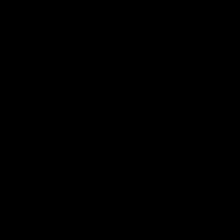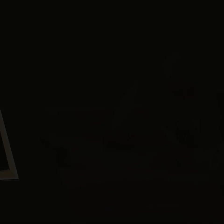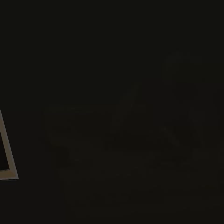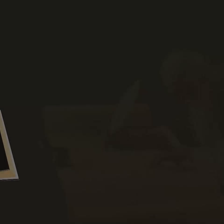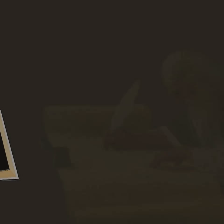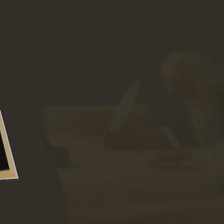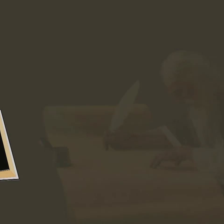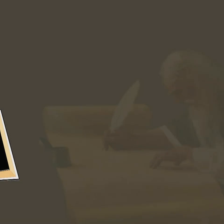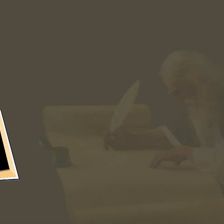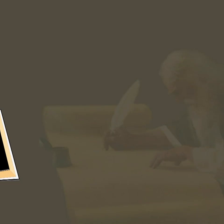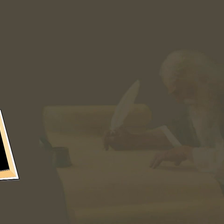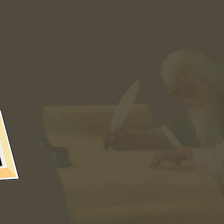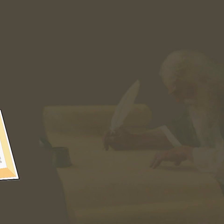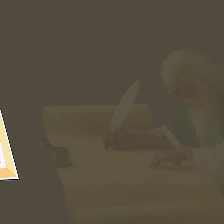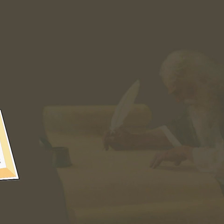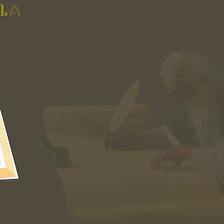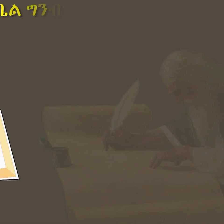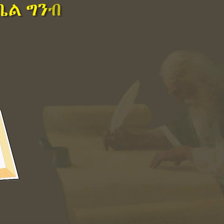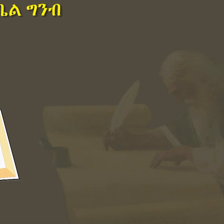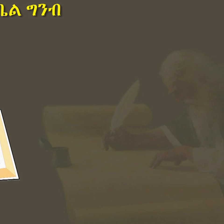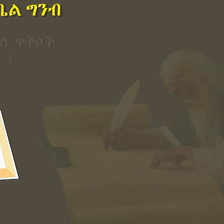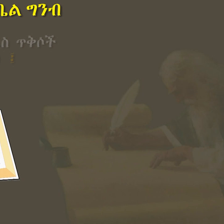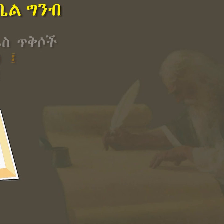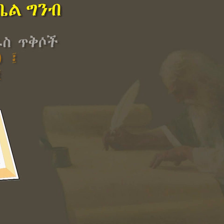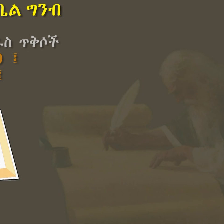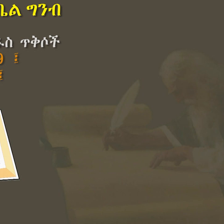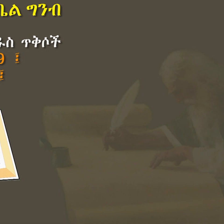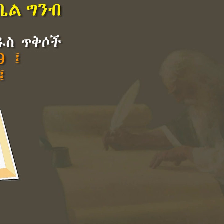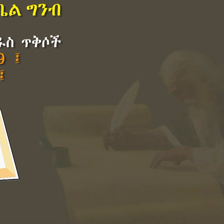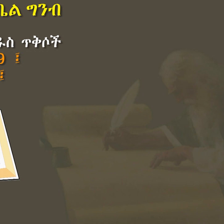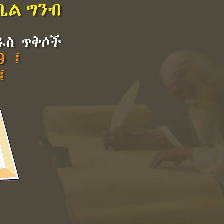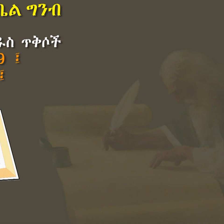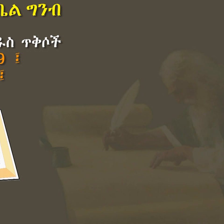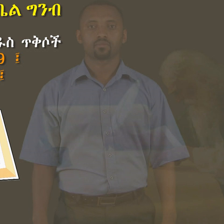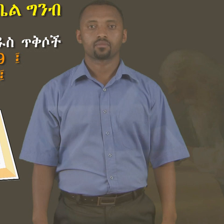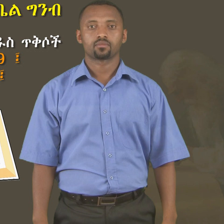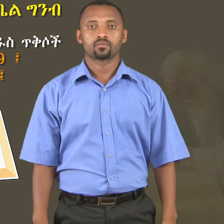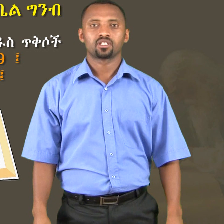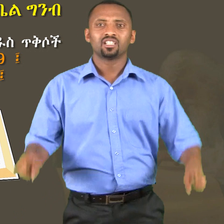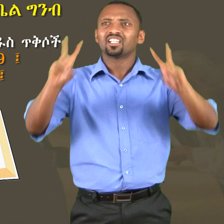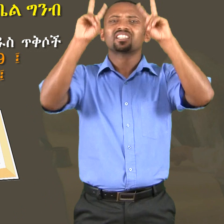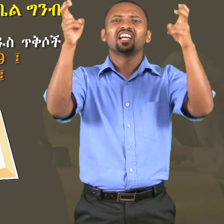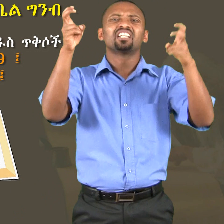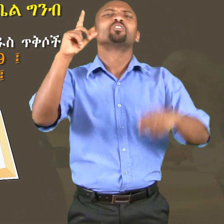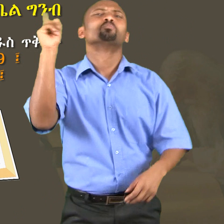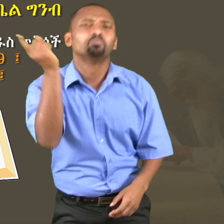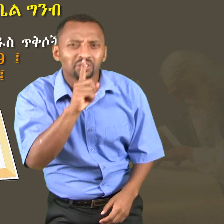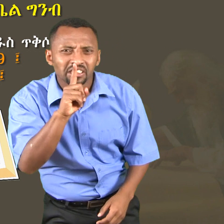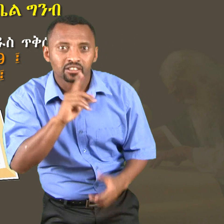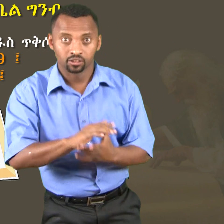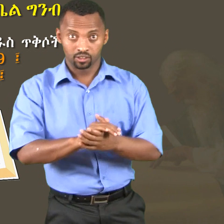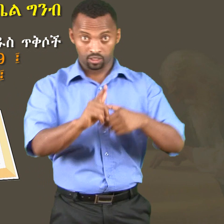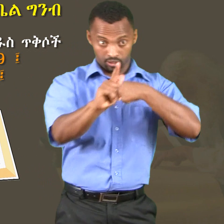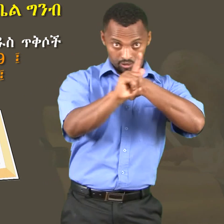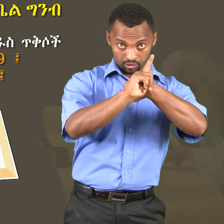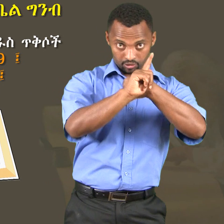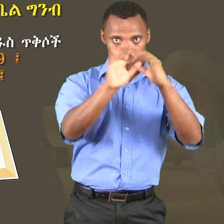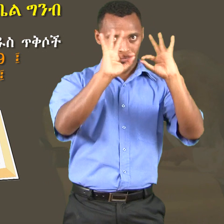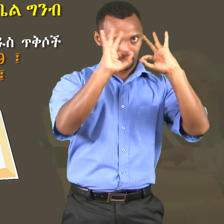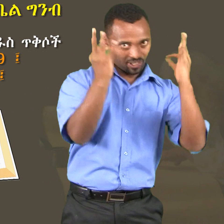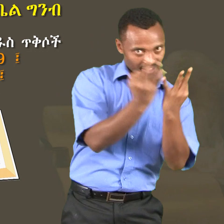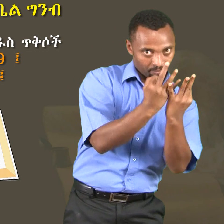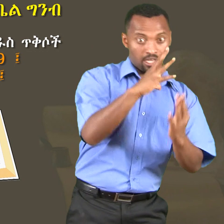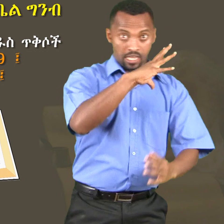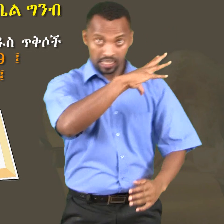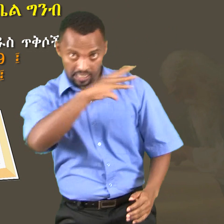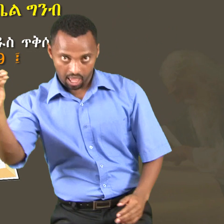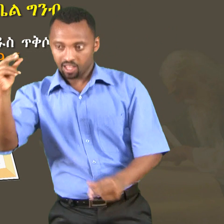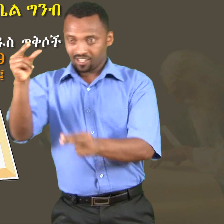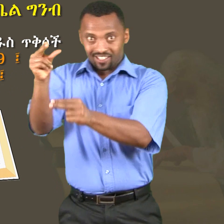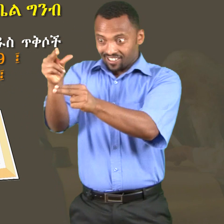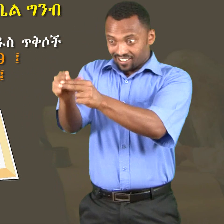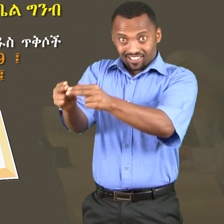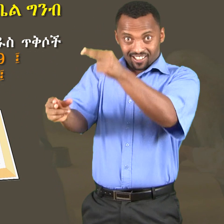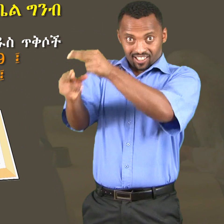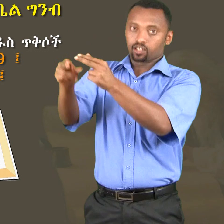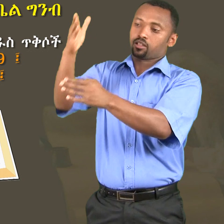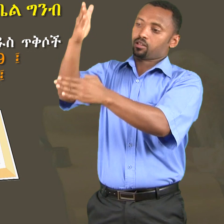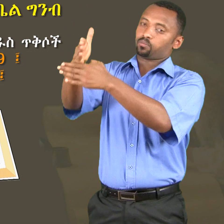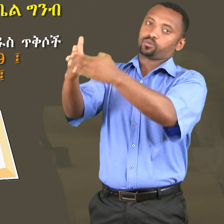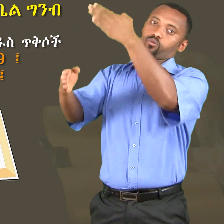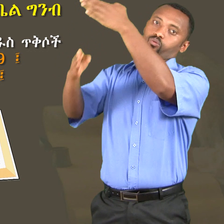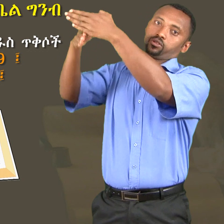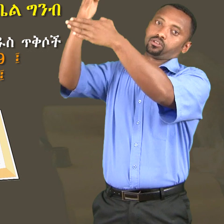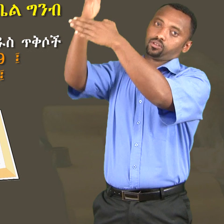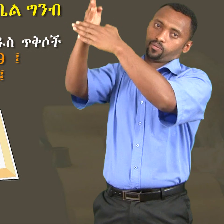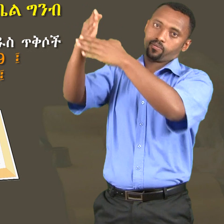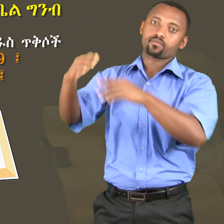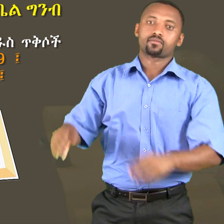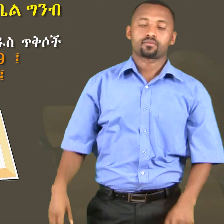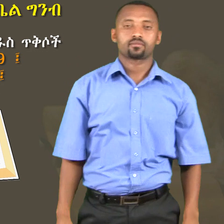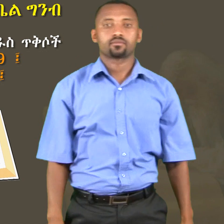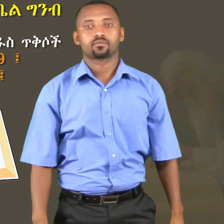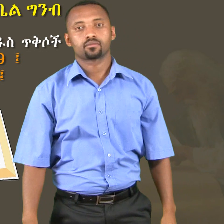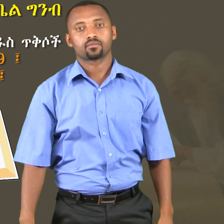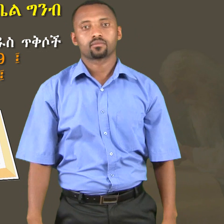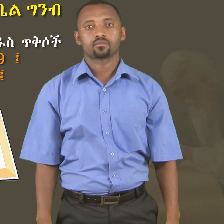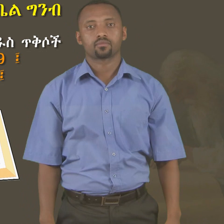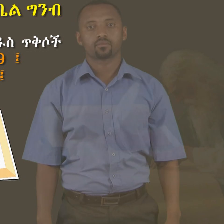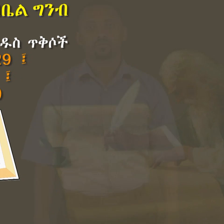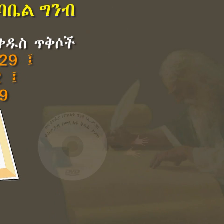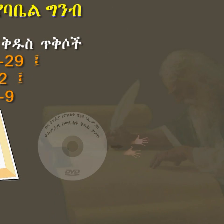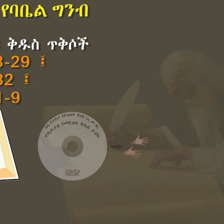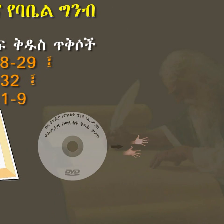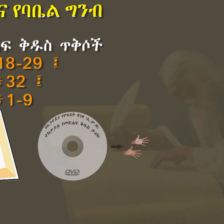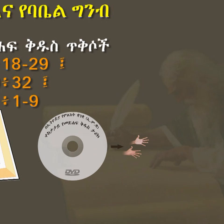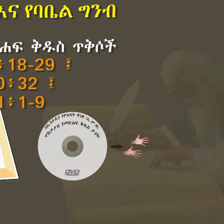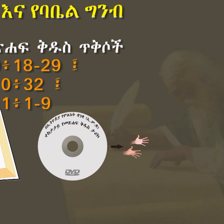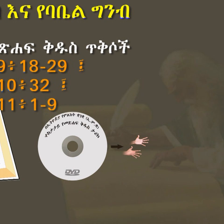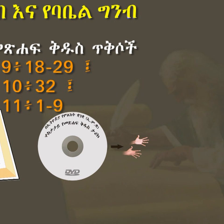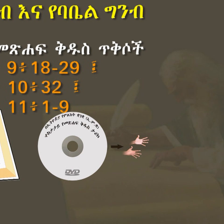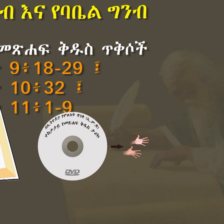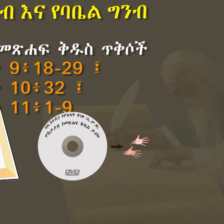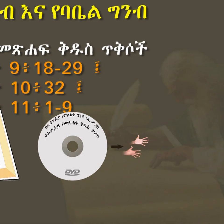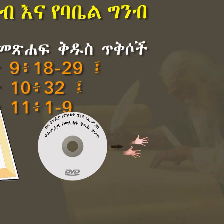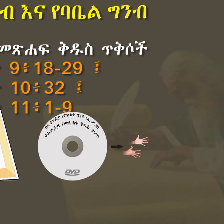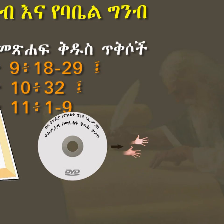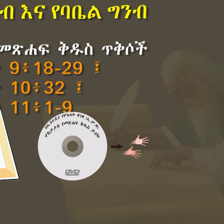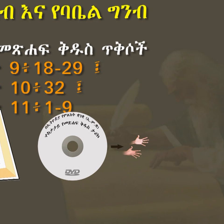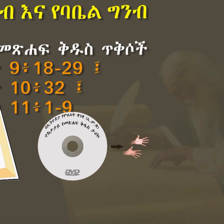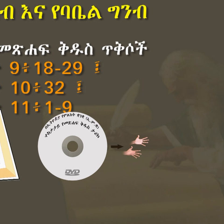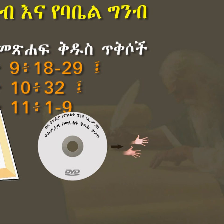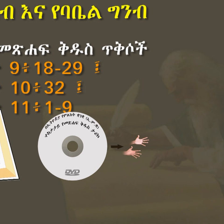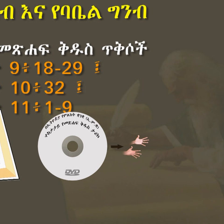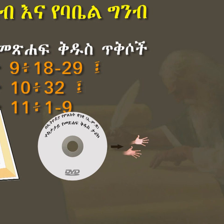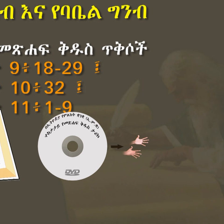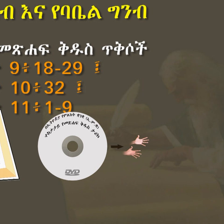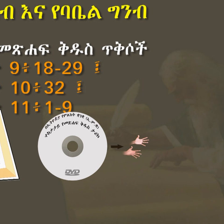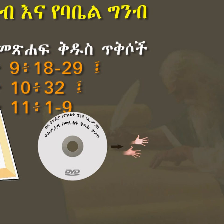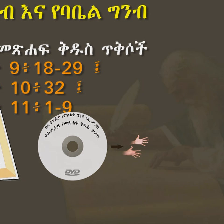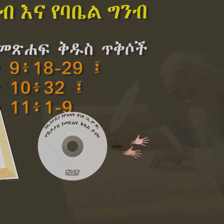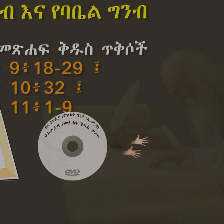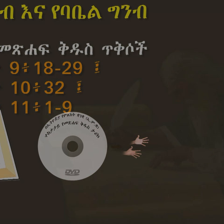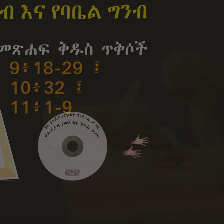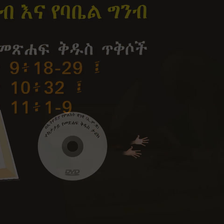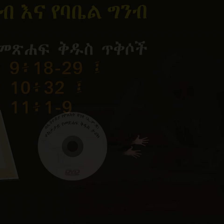Noah and his family - tower of Babel